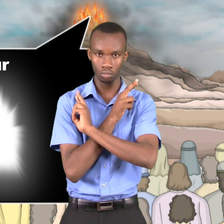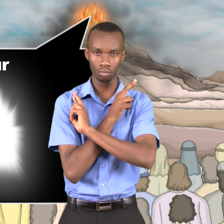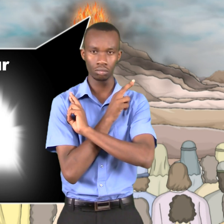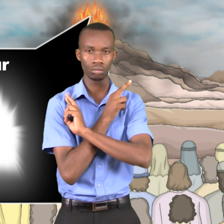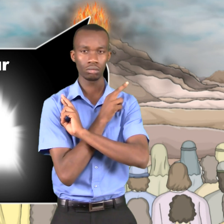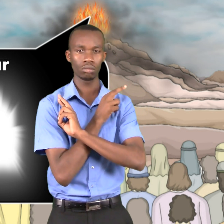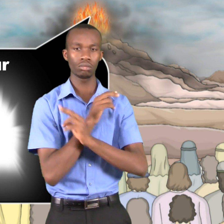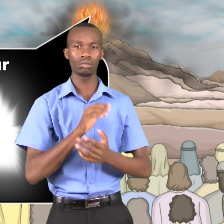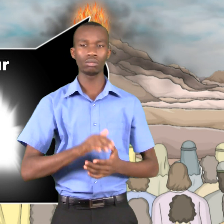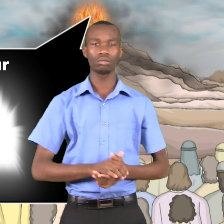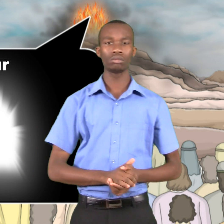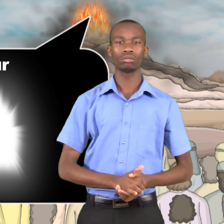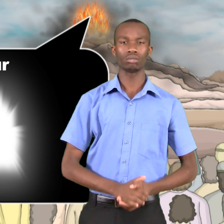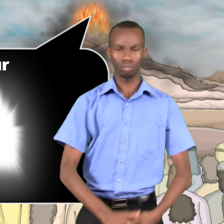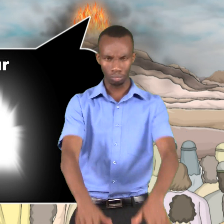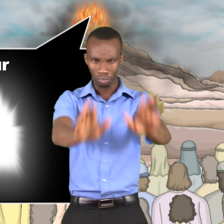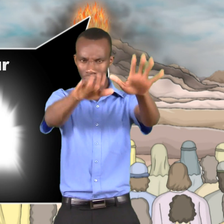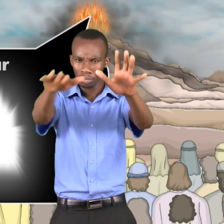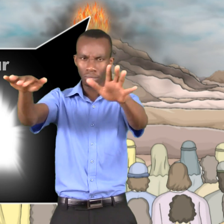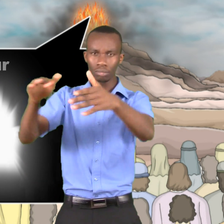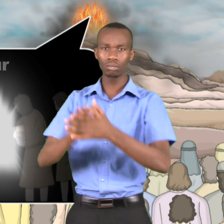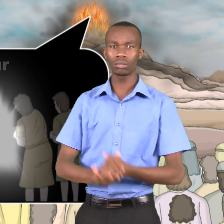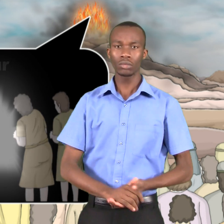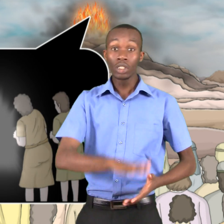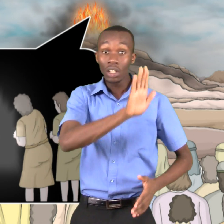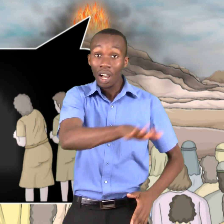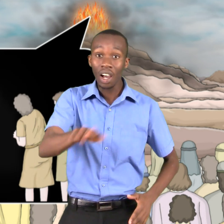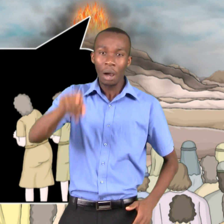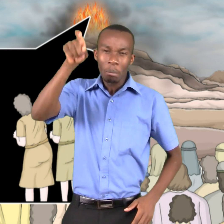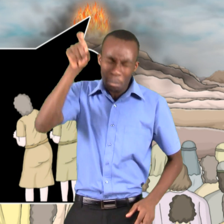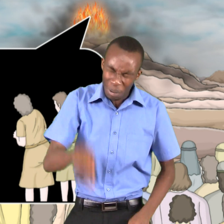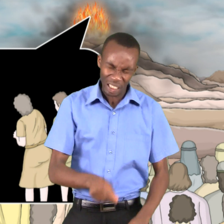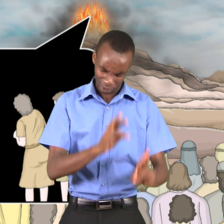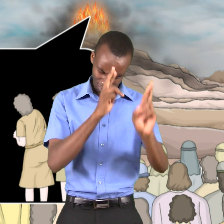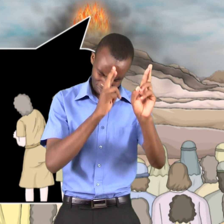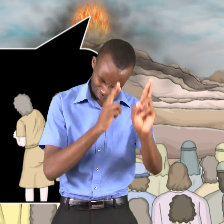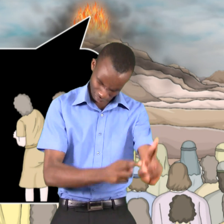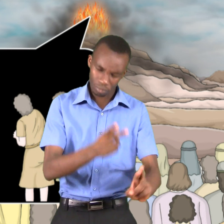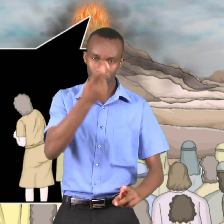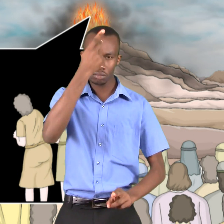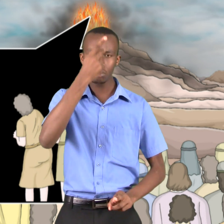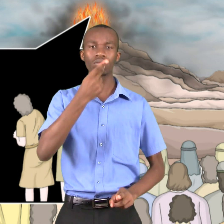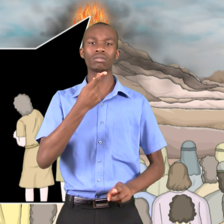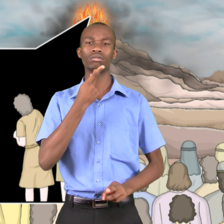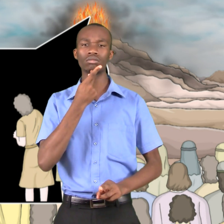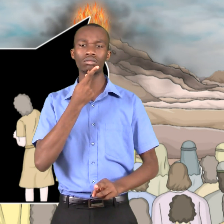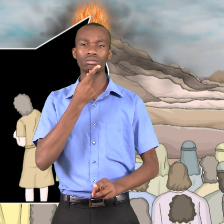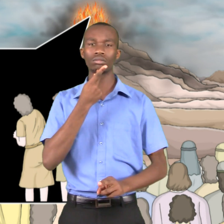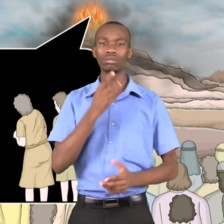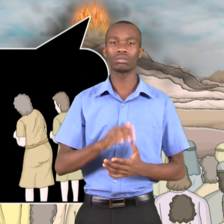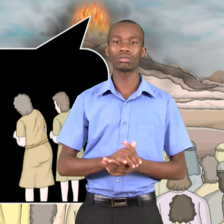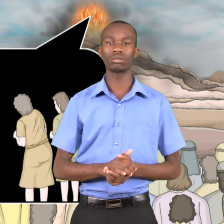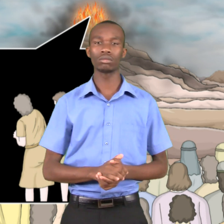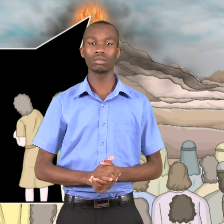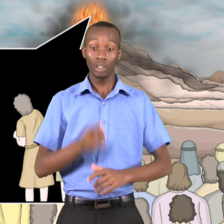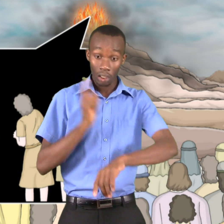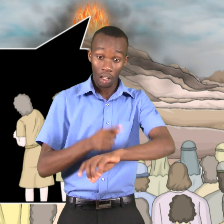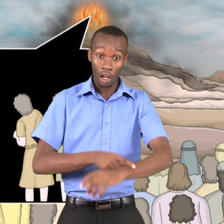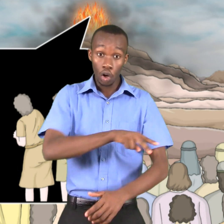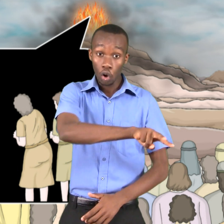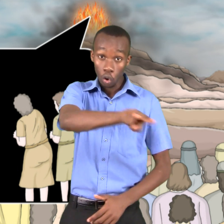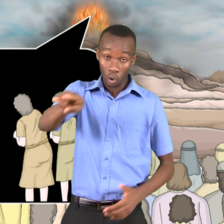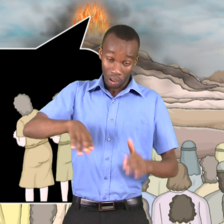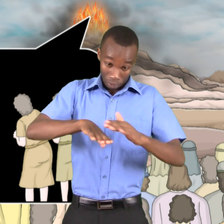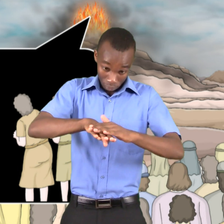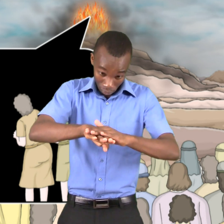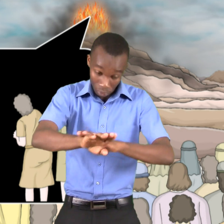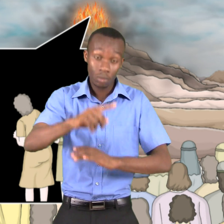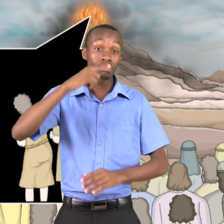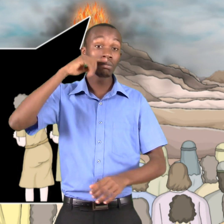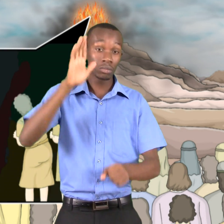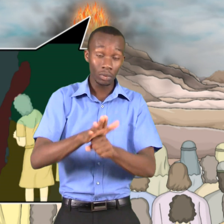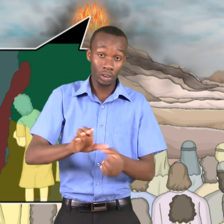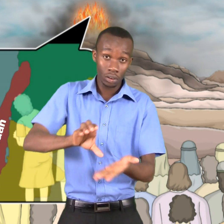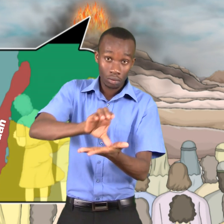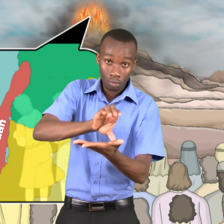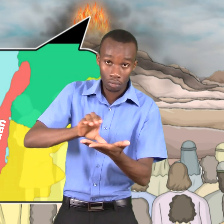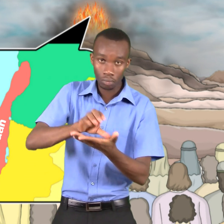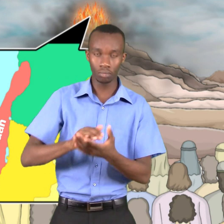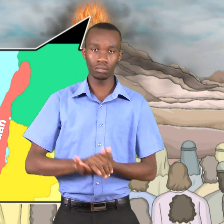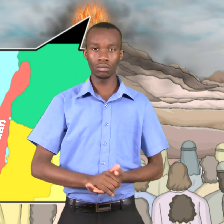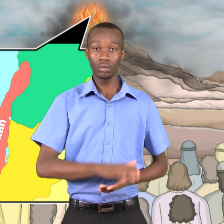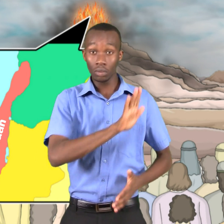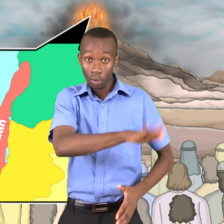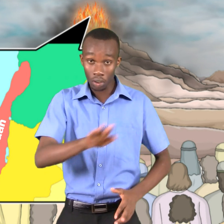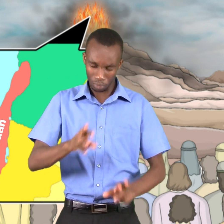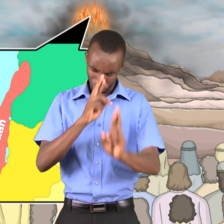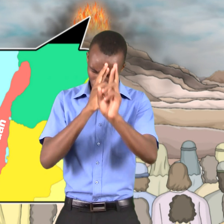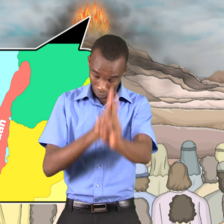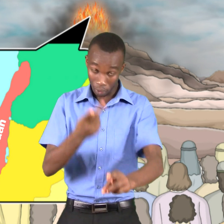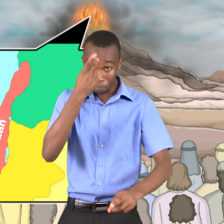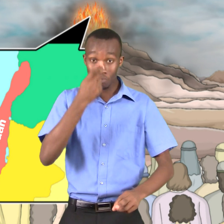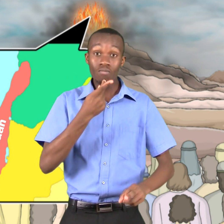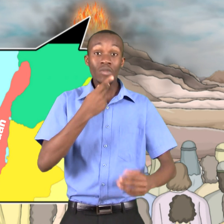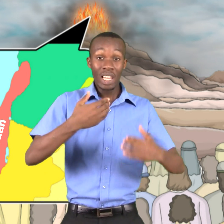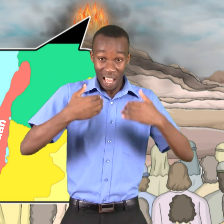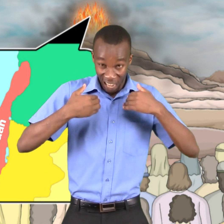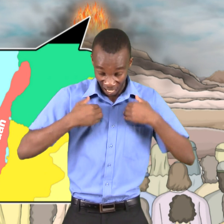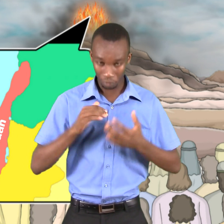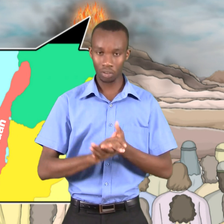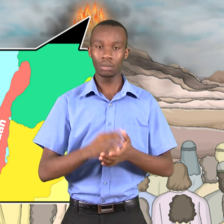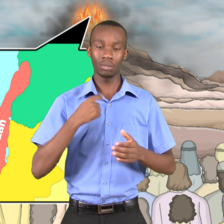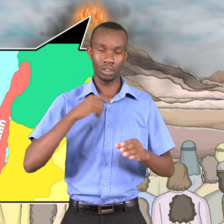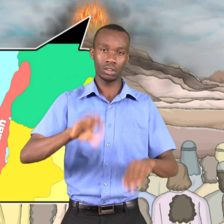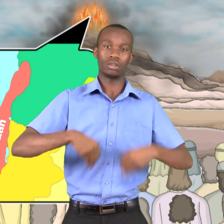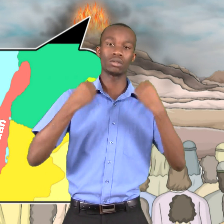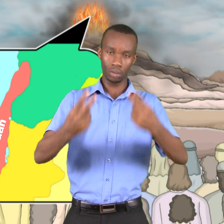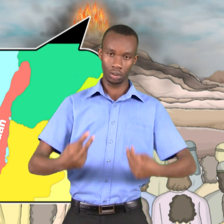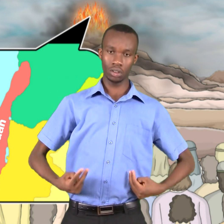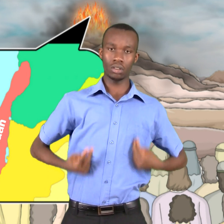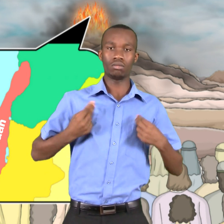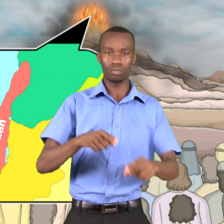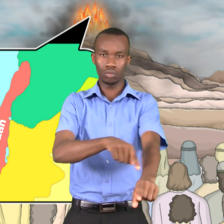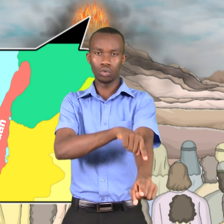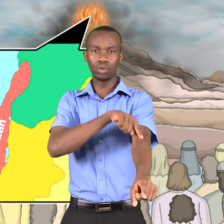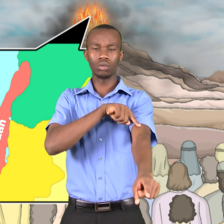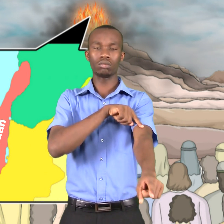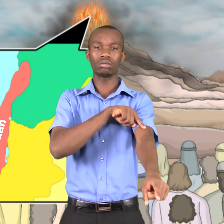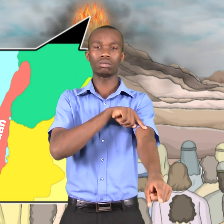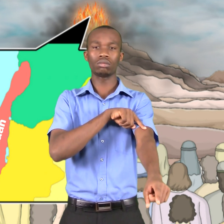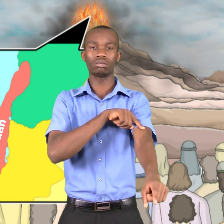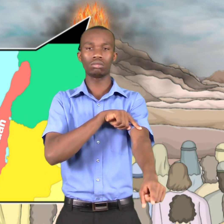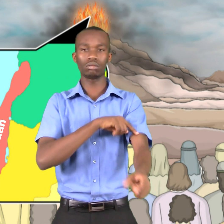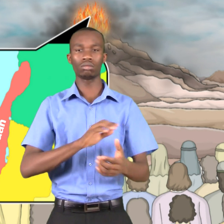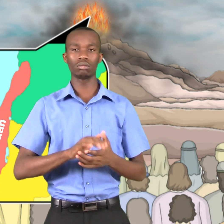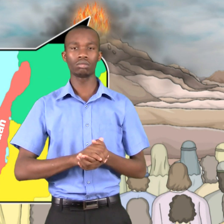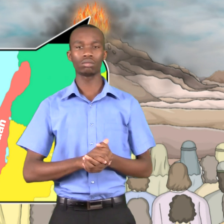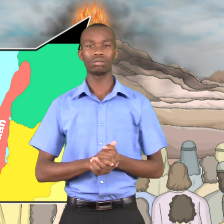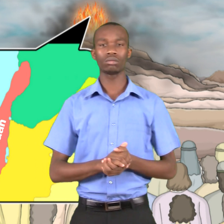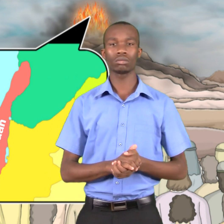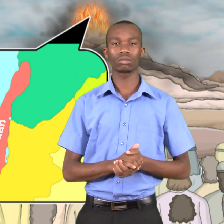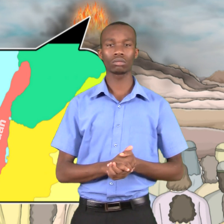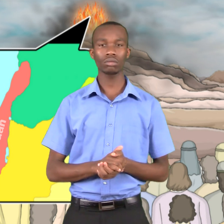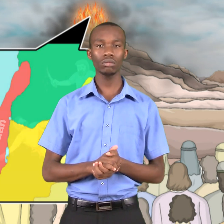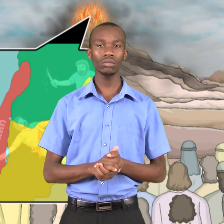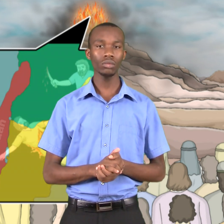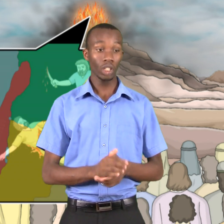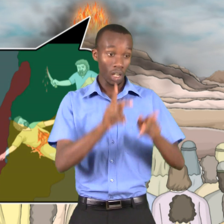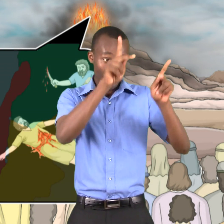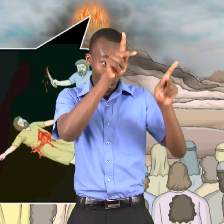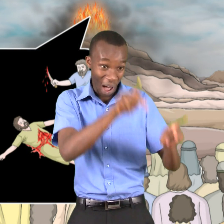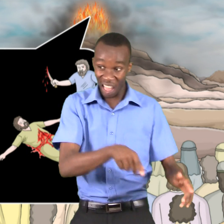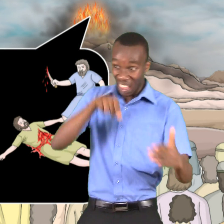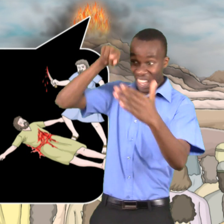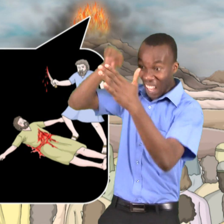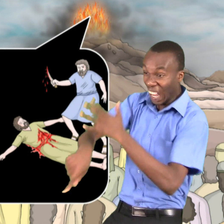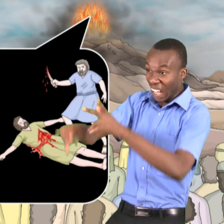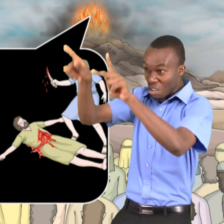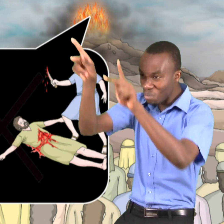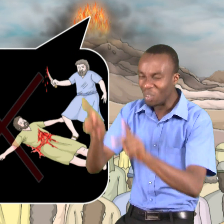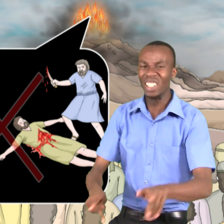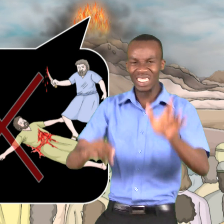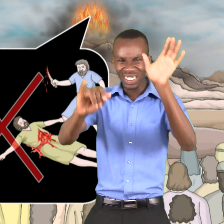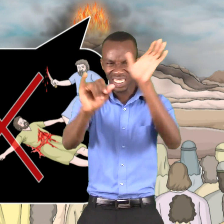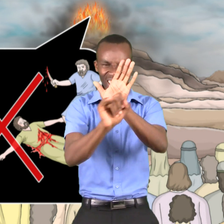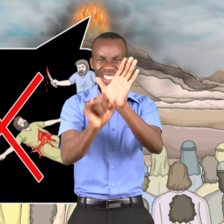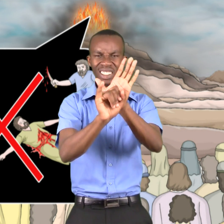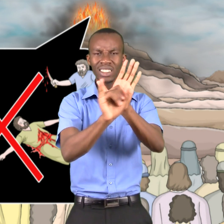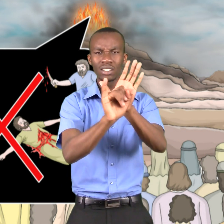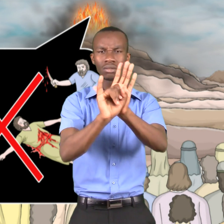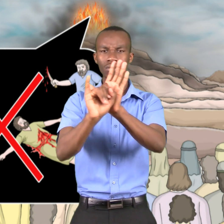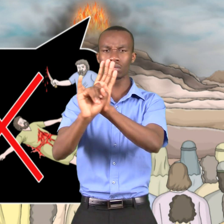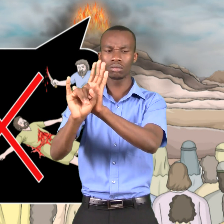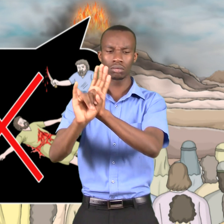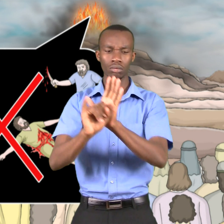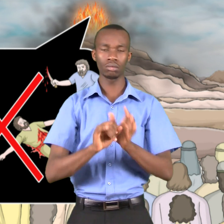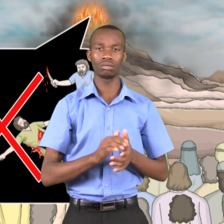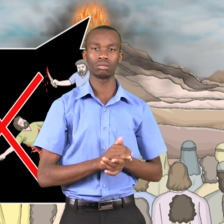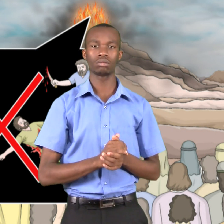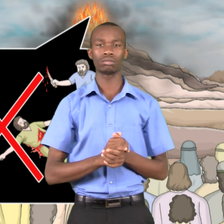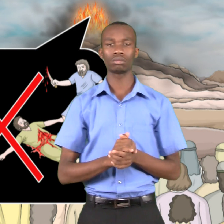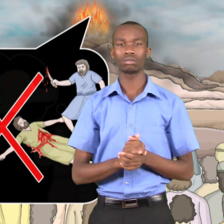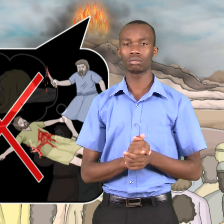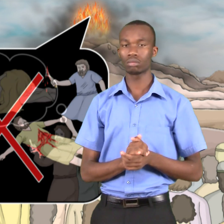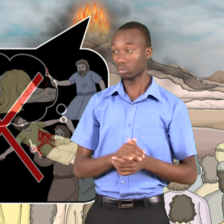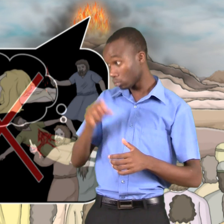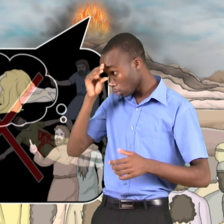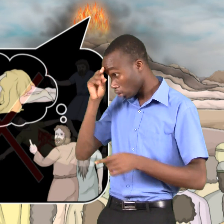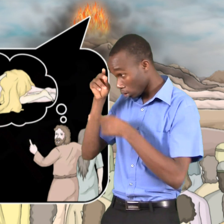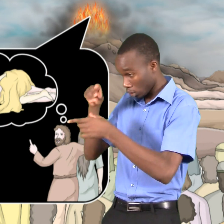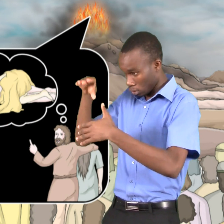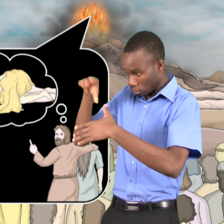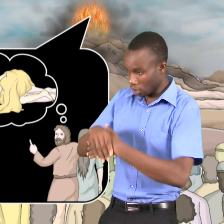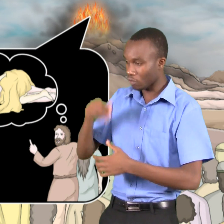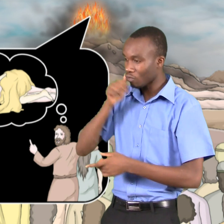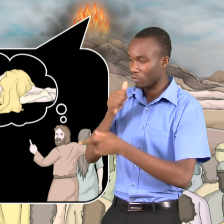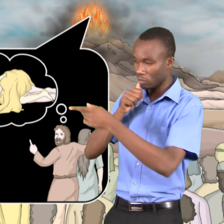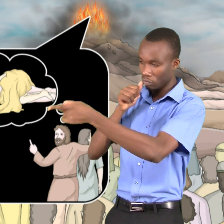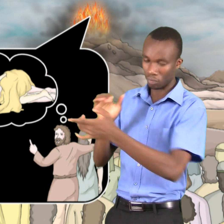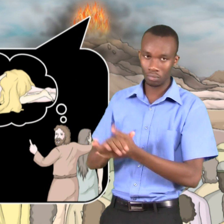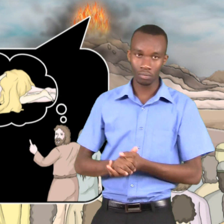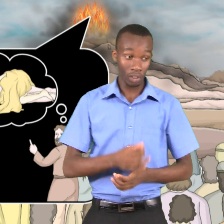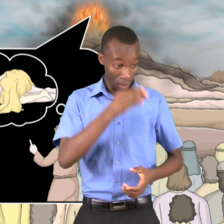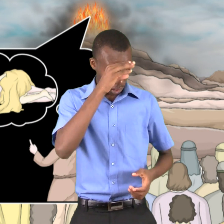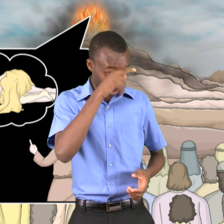Honor your father and mother, so that your days may be long in the land that the LORD your God is giving you. You shall not murder.